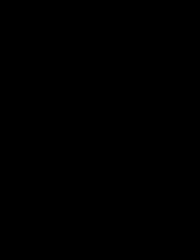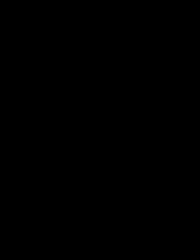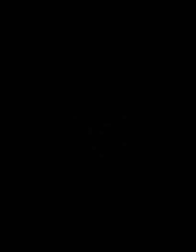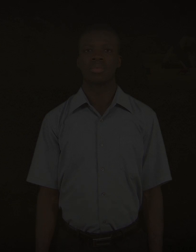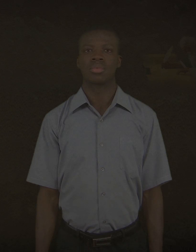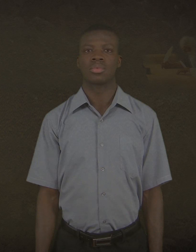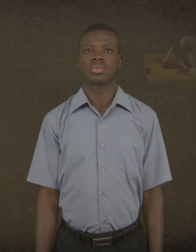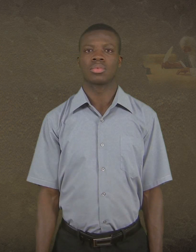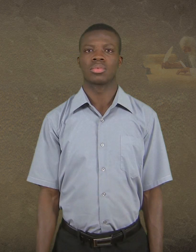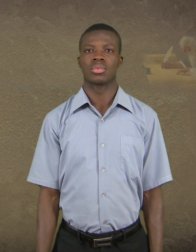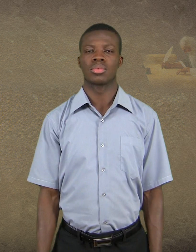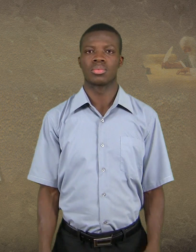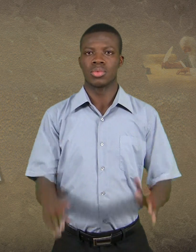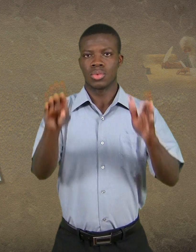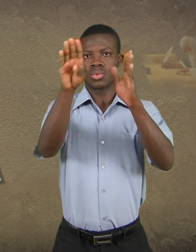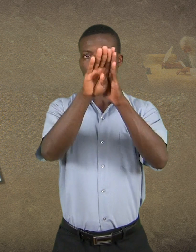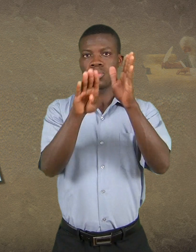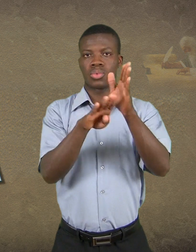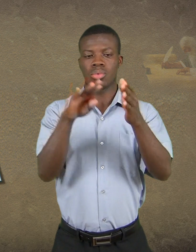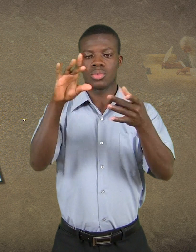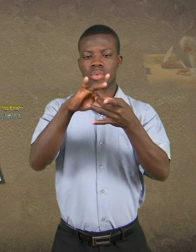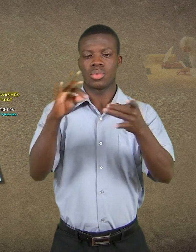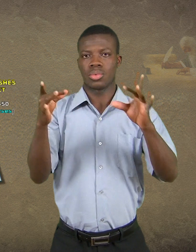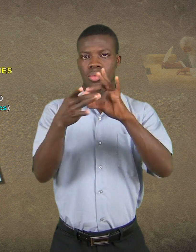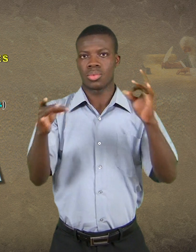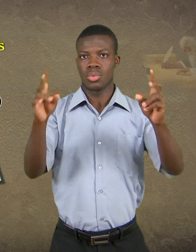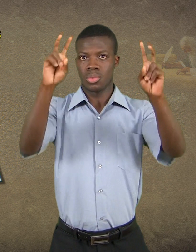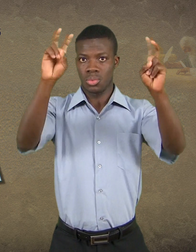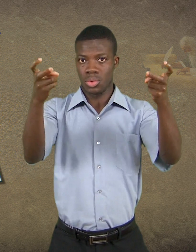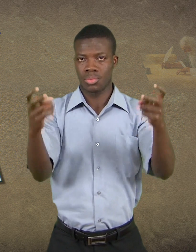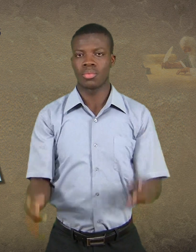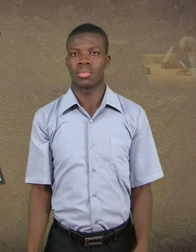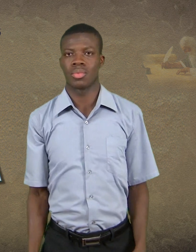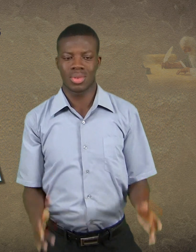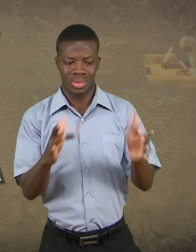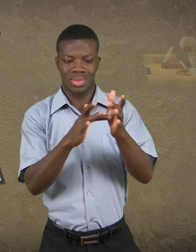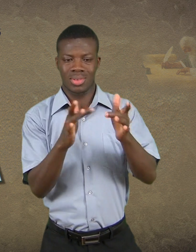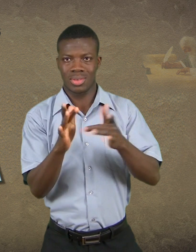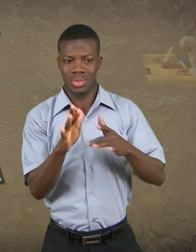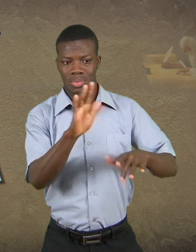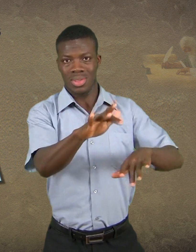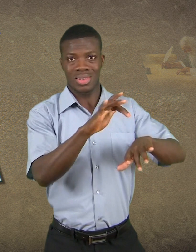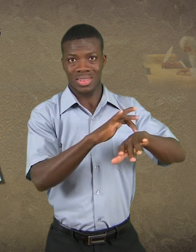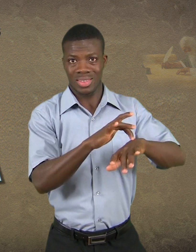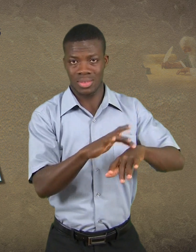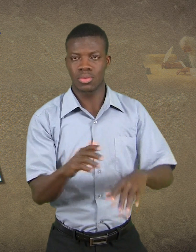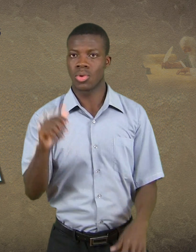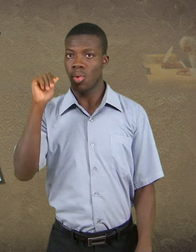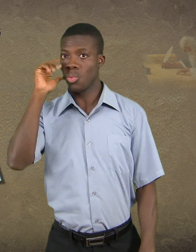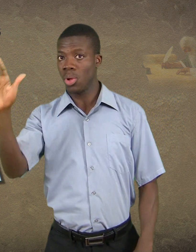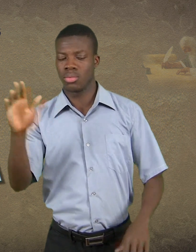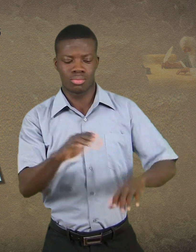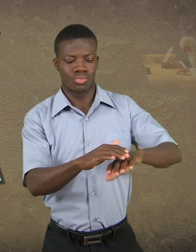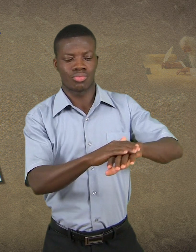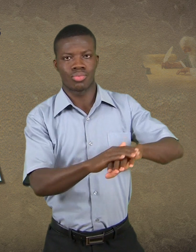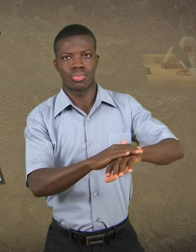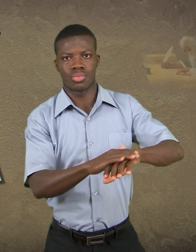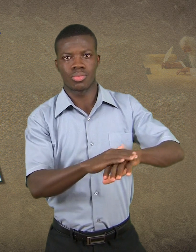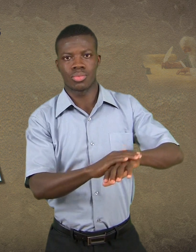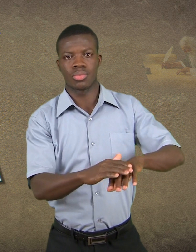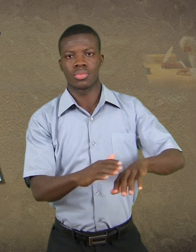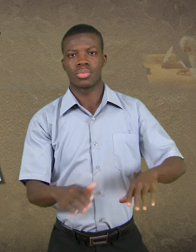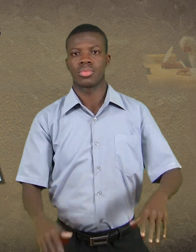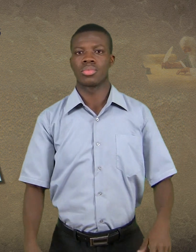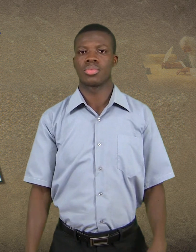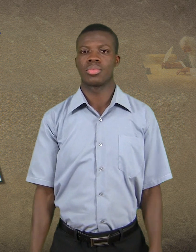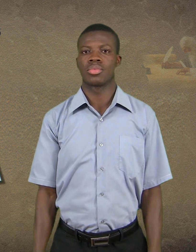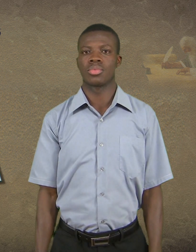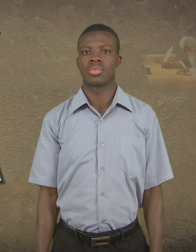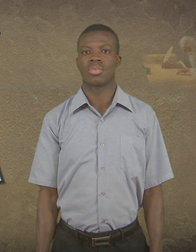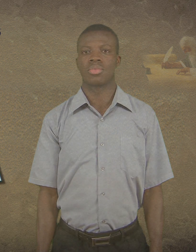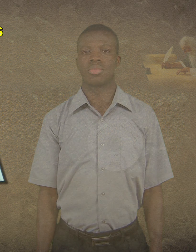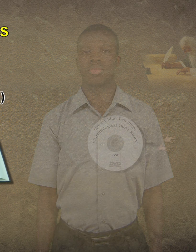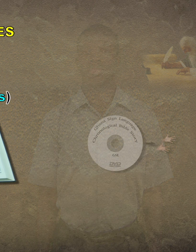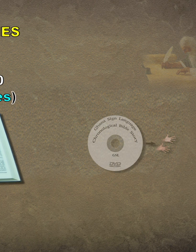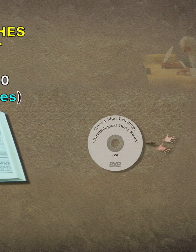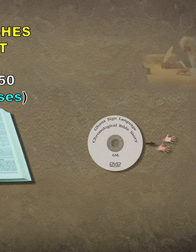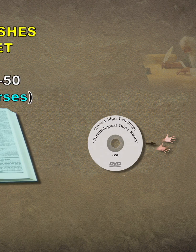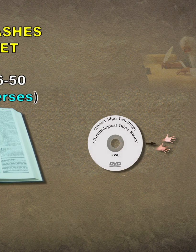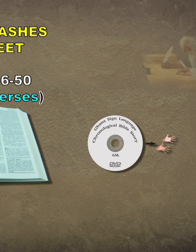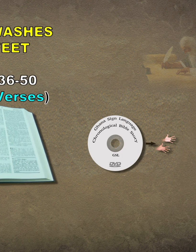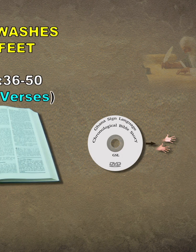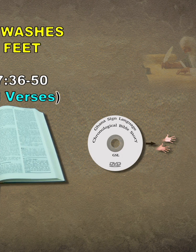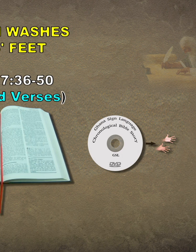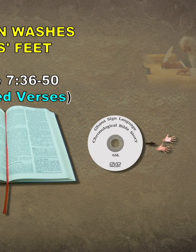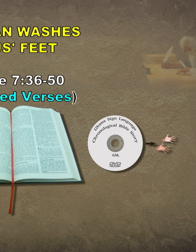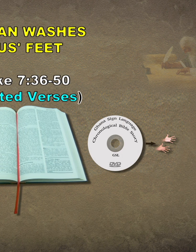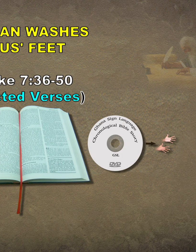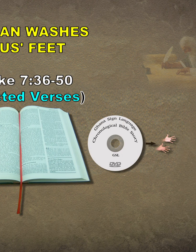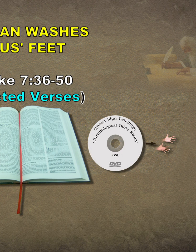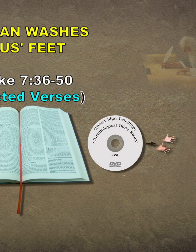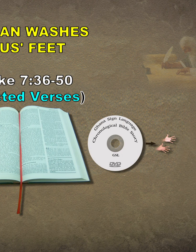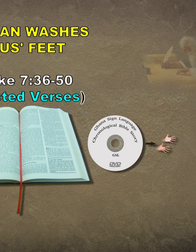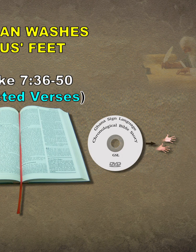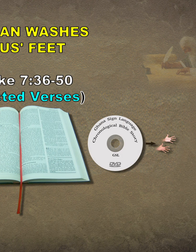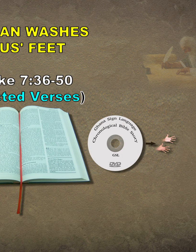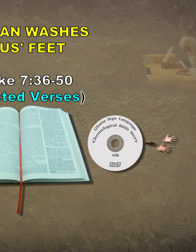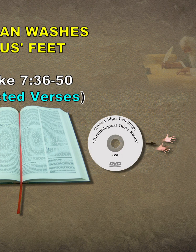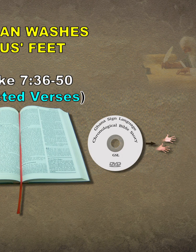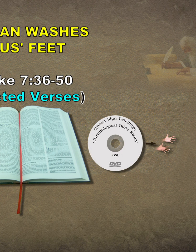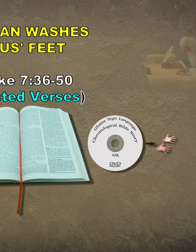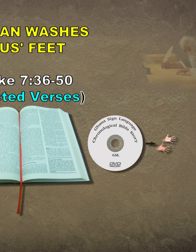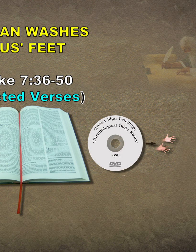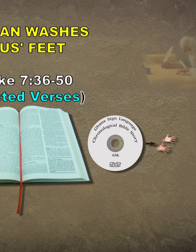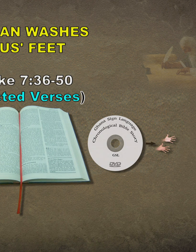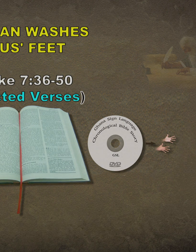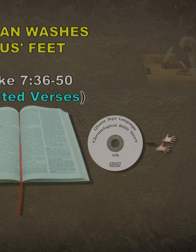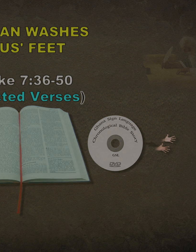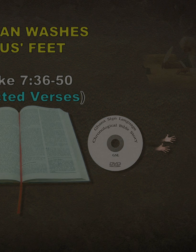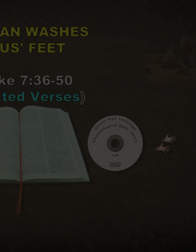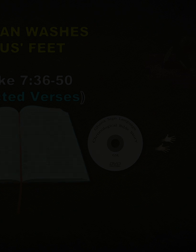A woman washes Jesus' feet